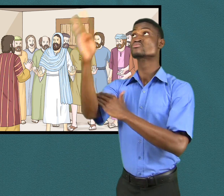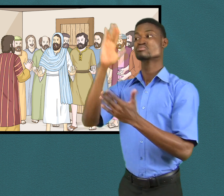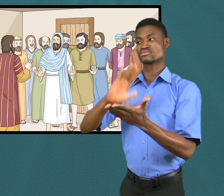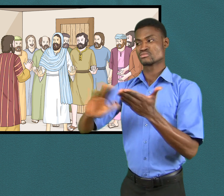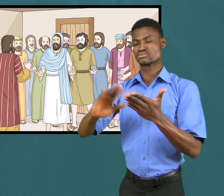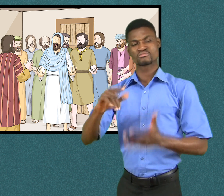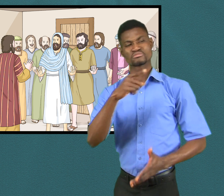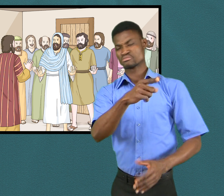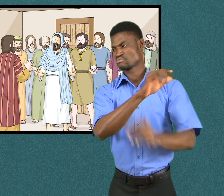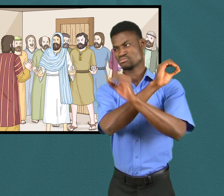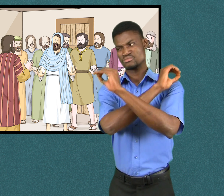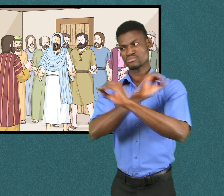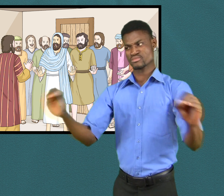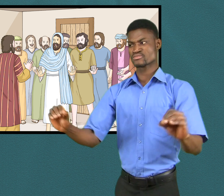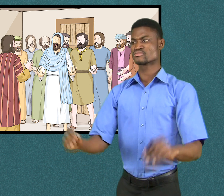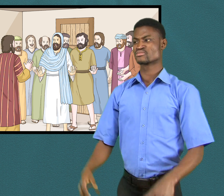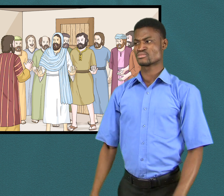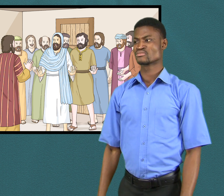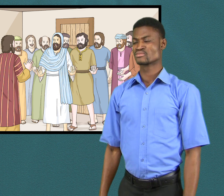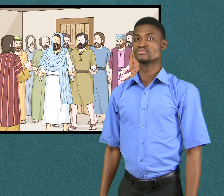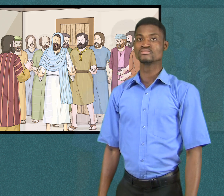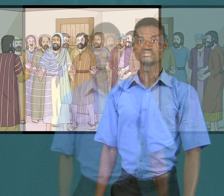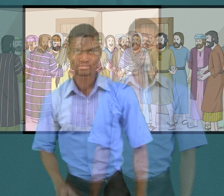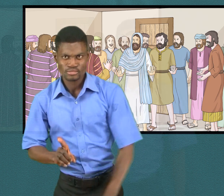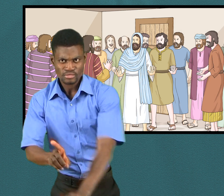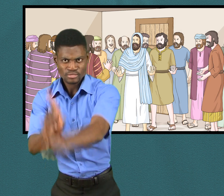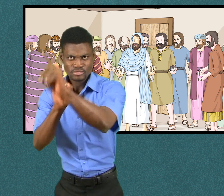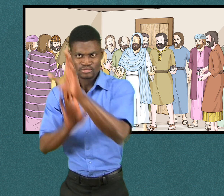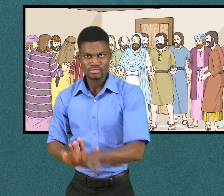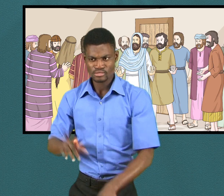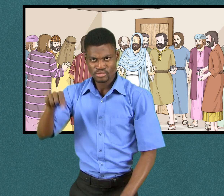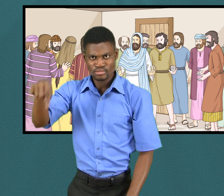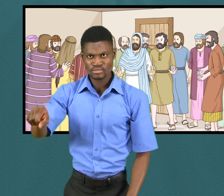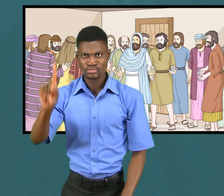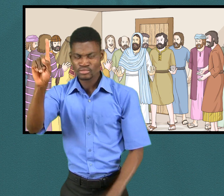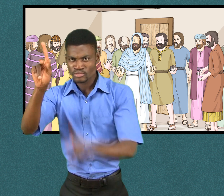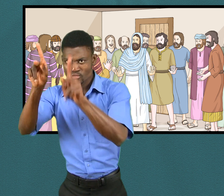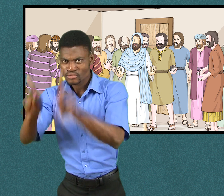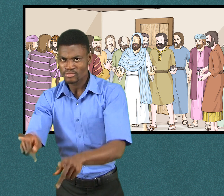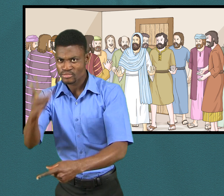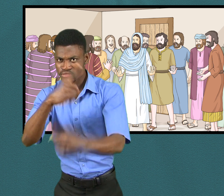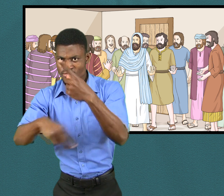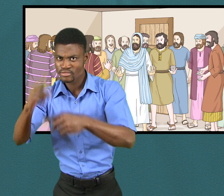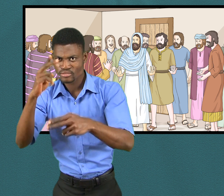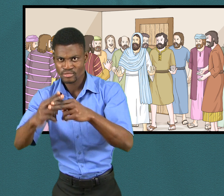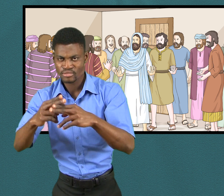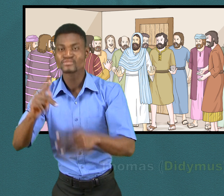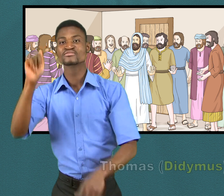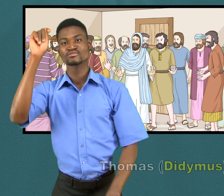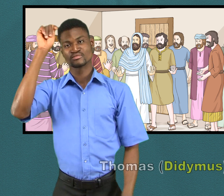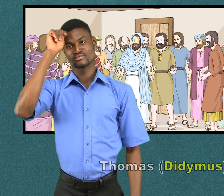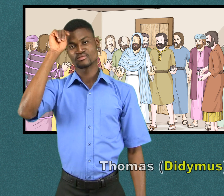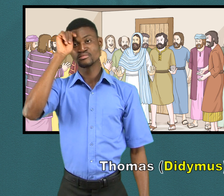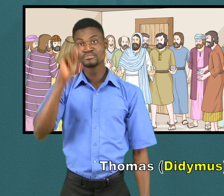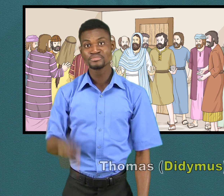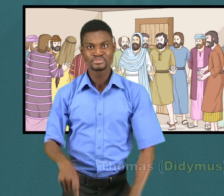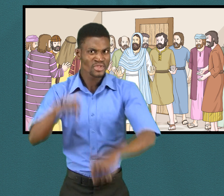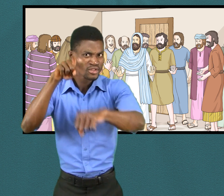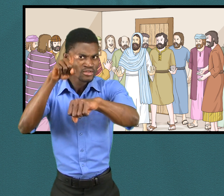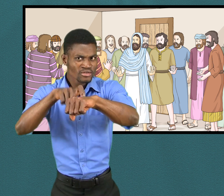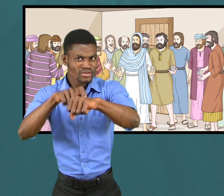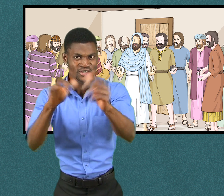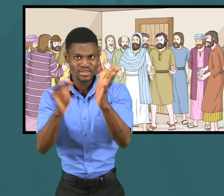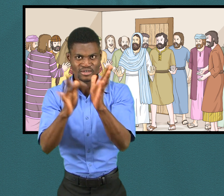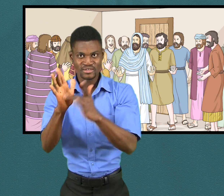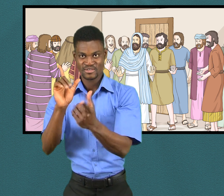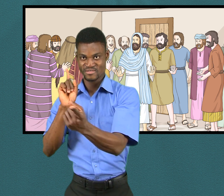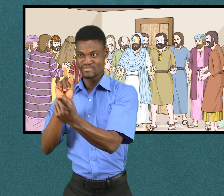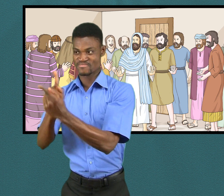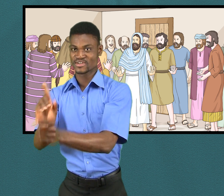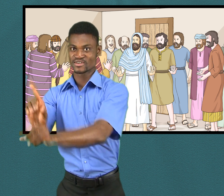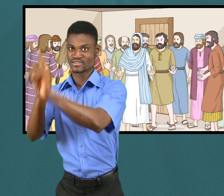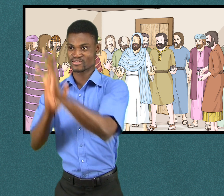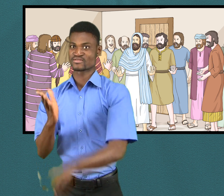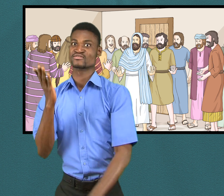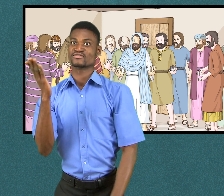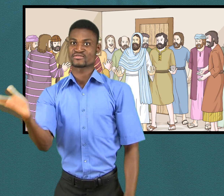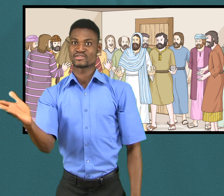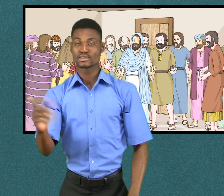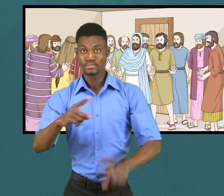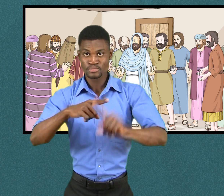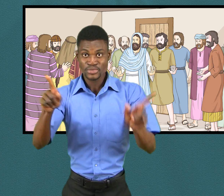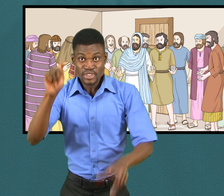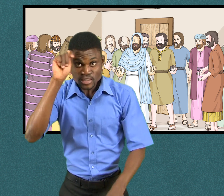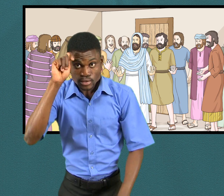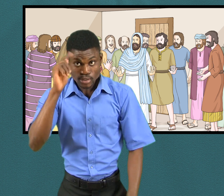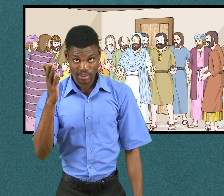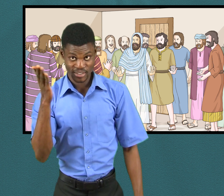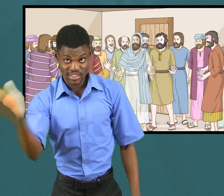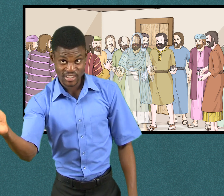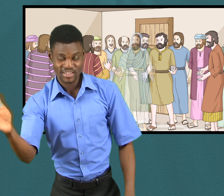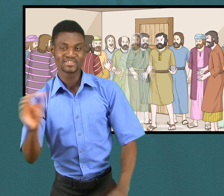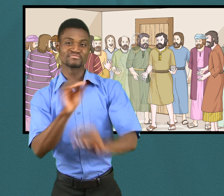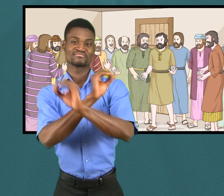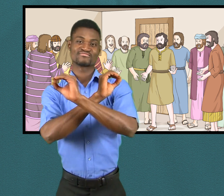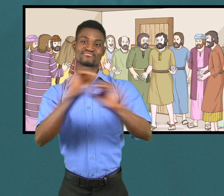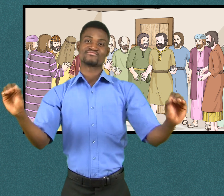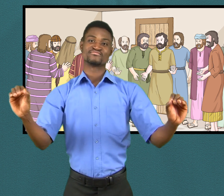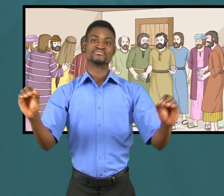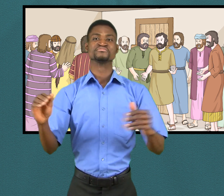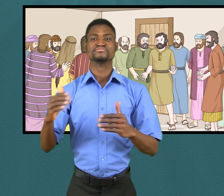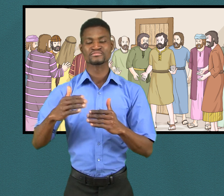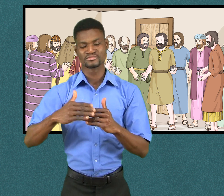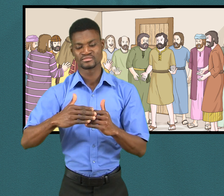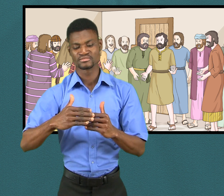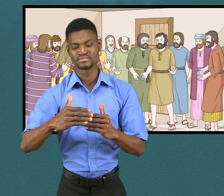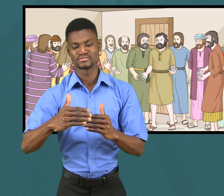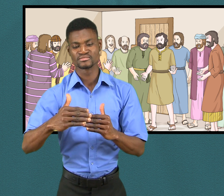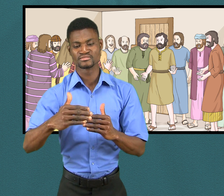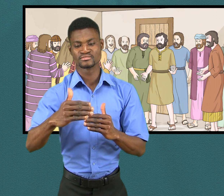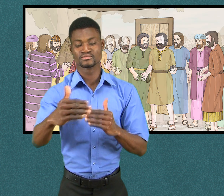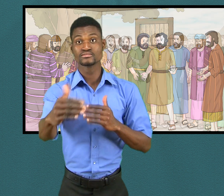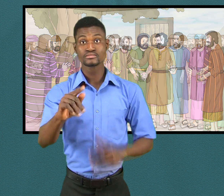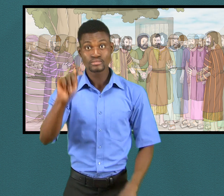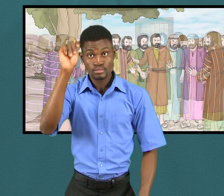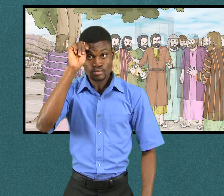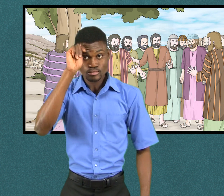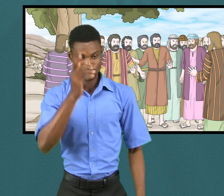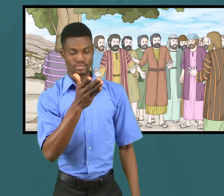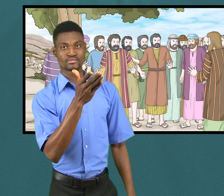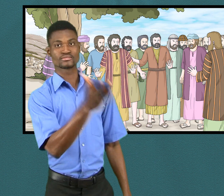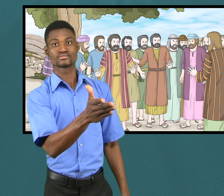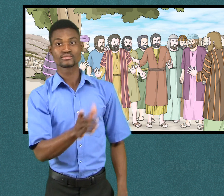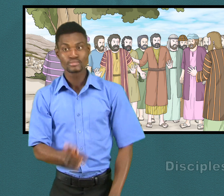if you withhold forgiveness from anyone, it is withheld.”